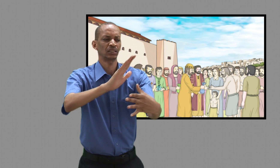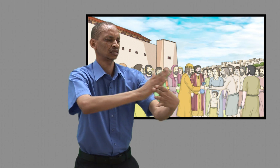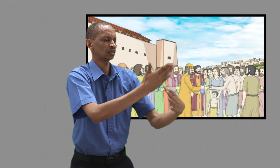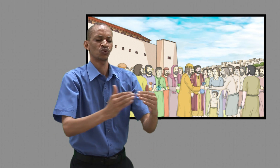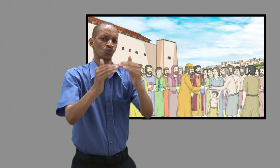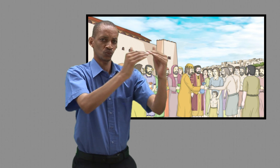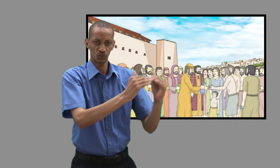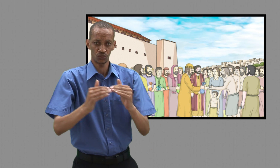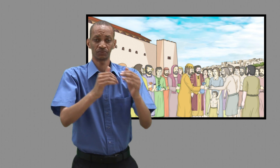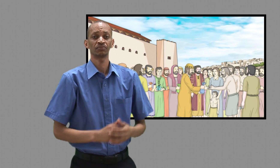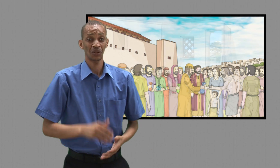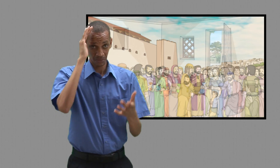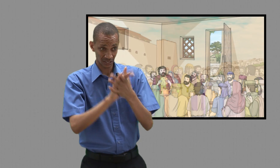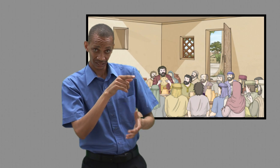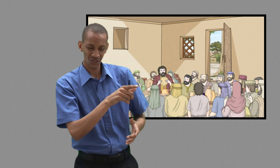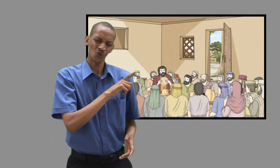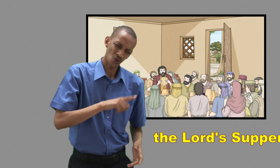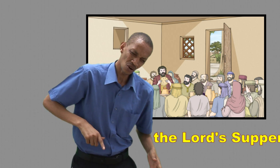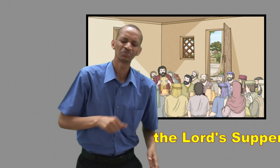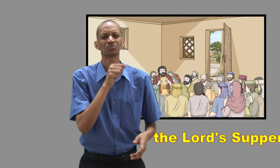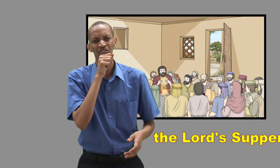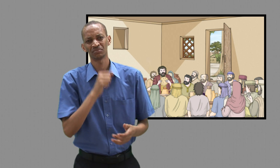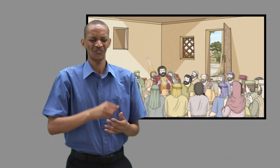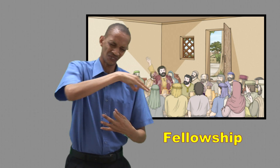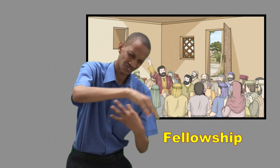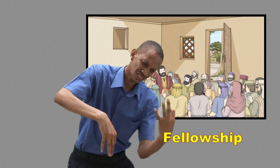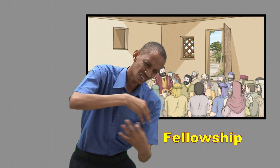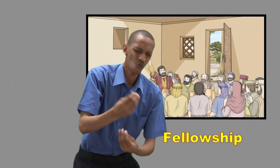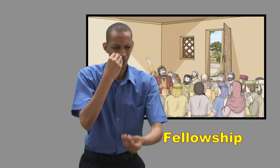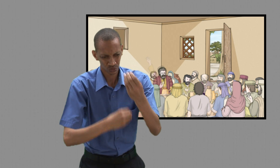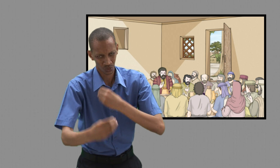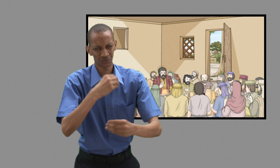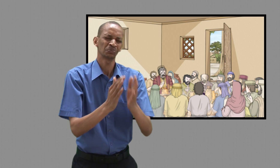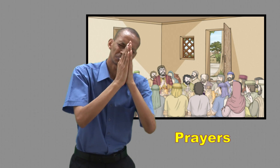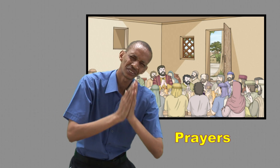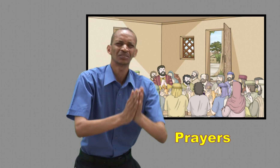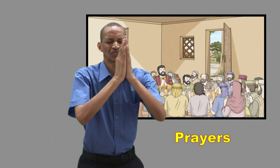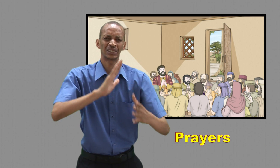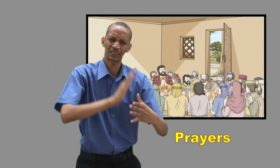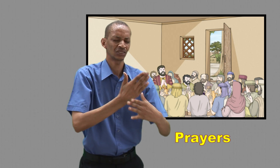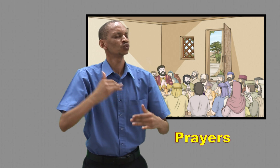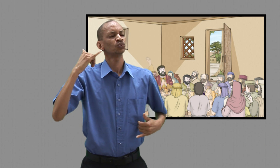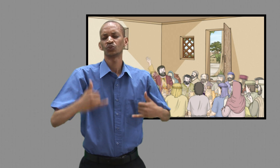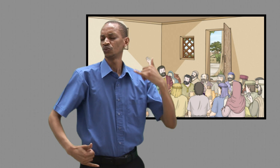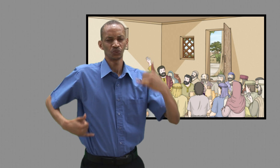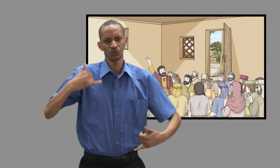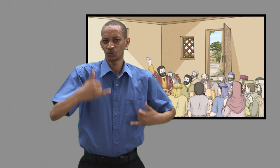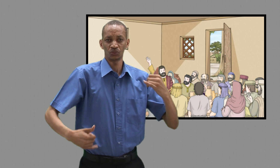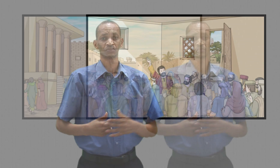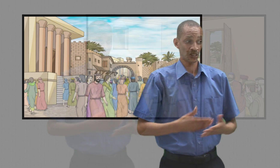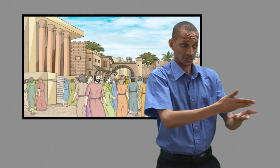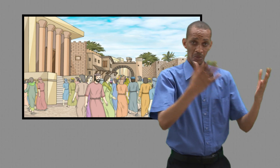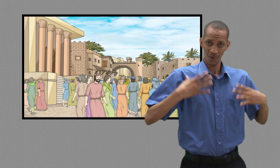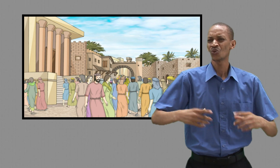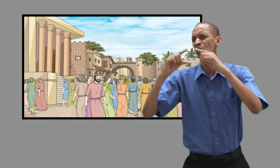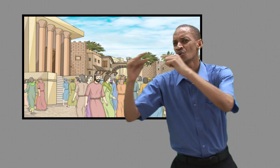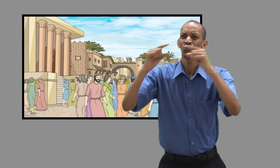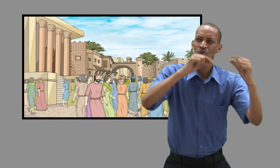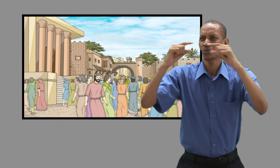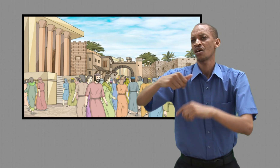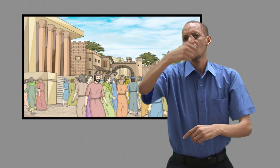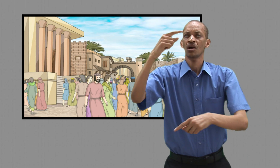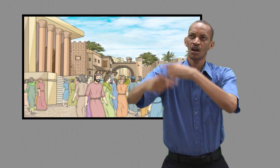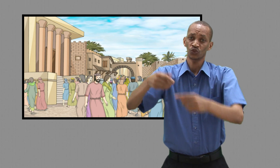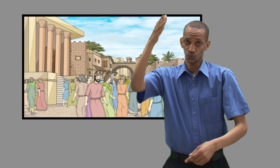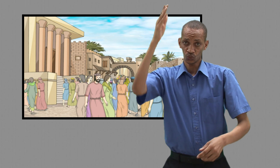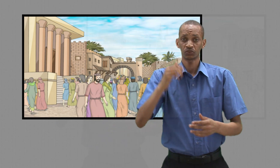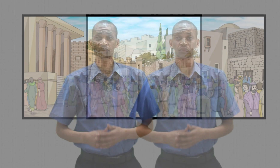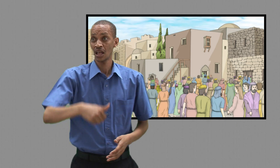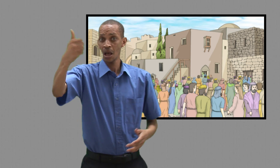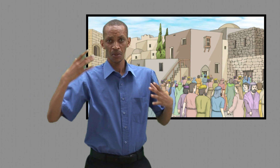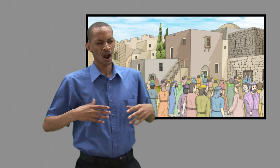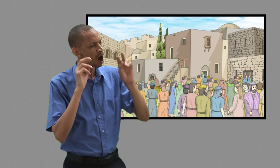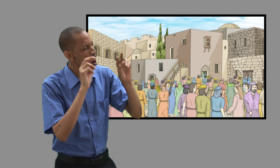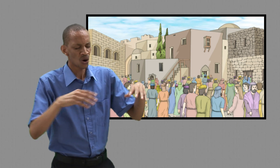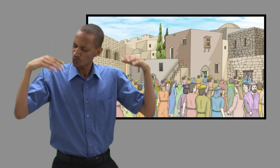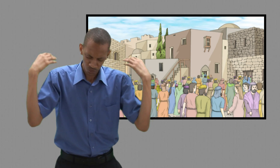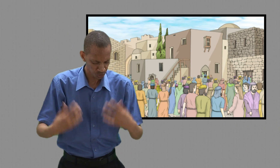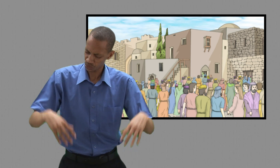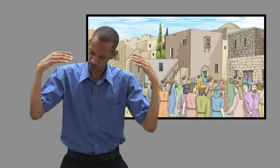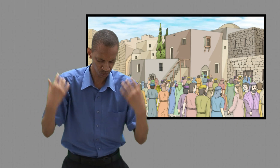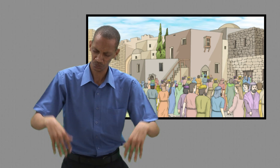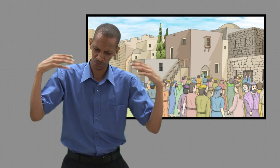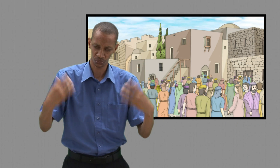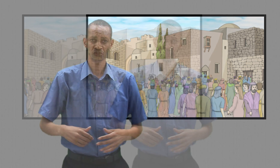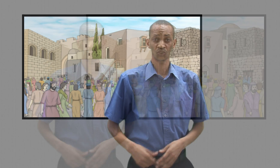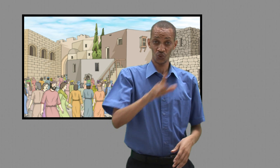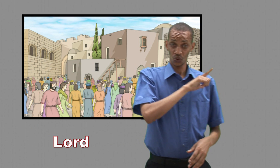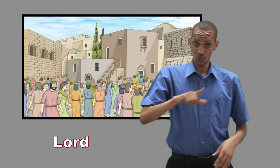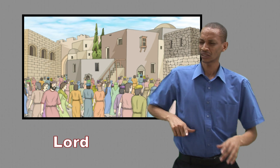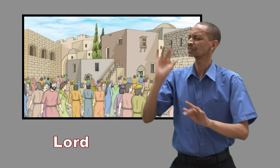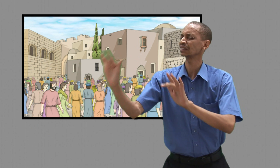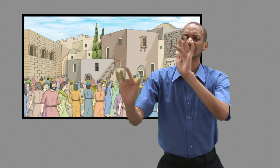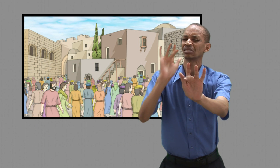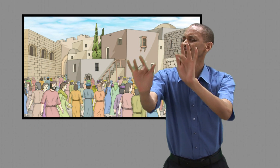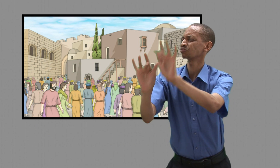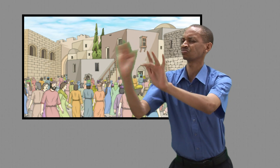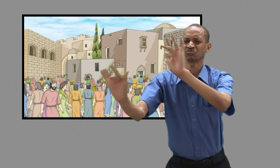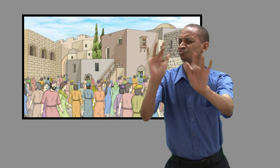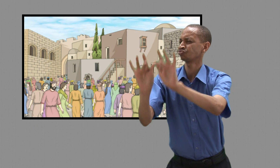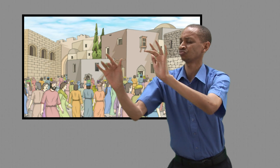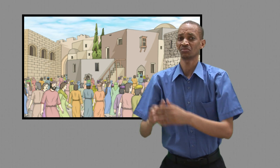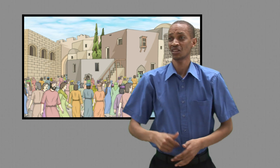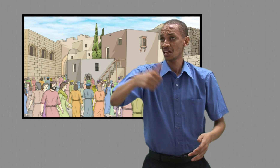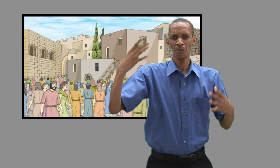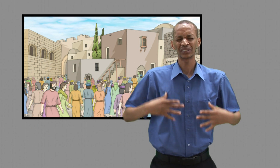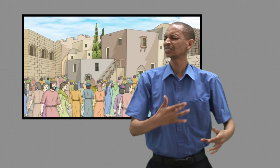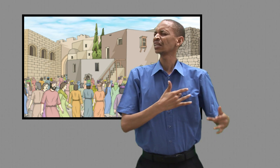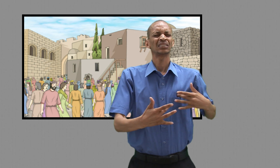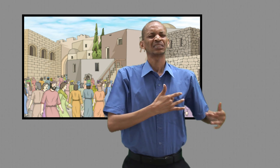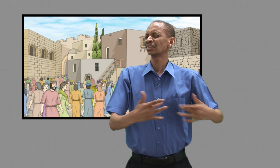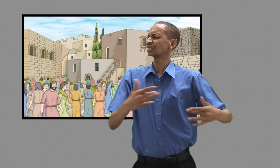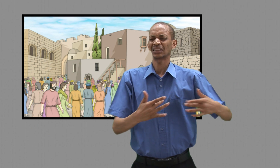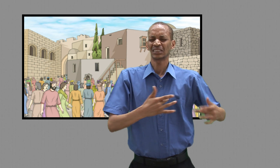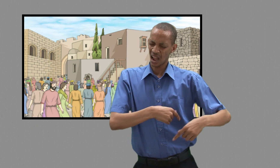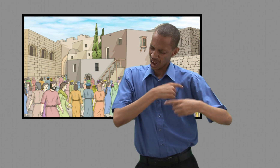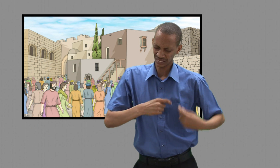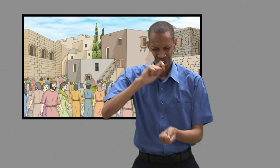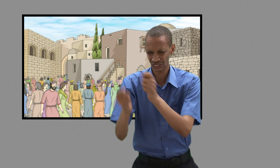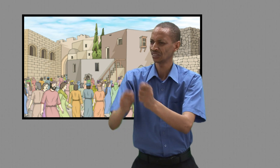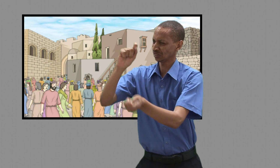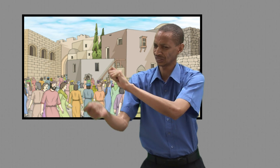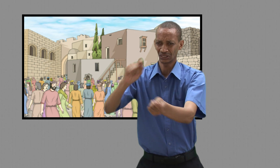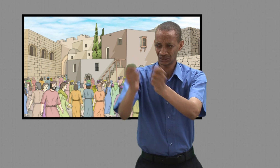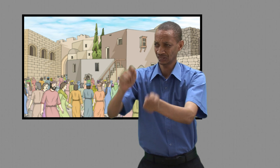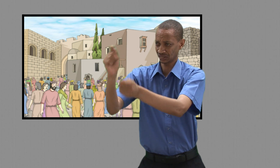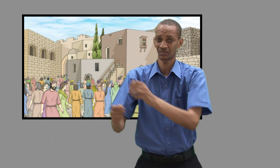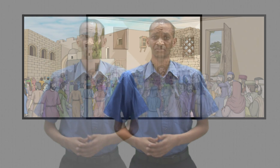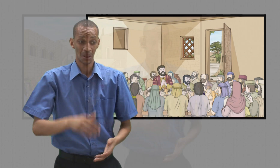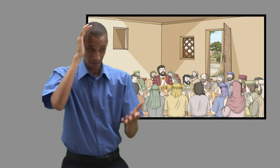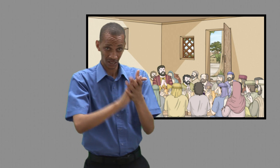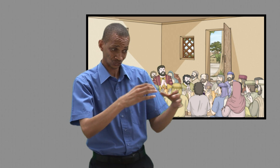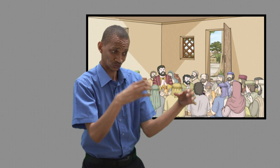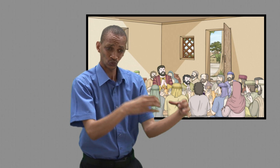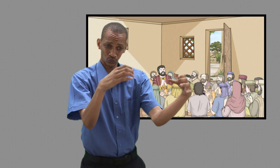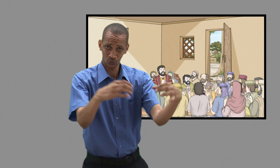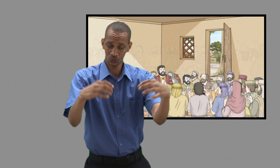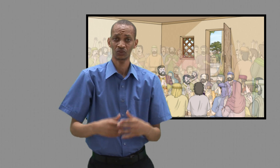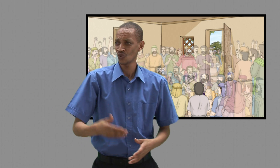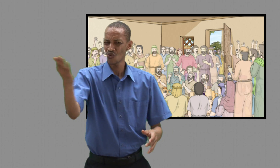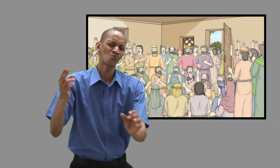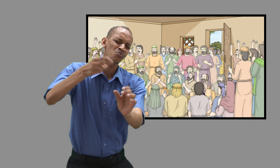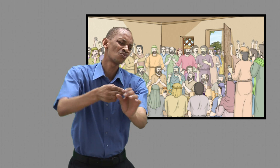With one accord they continued to meet daily in the temple courts and to break bread from house to house, sharing their meals with gladness and sincerity of heart, praising God and enjoying the favor of all the people.